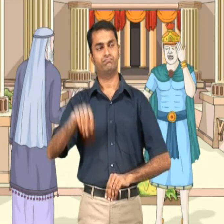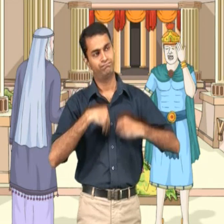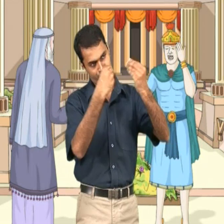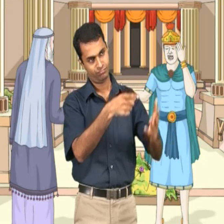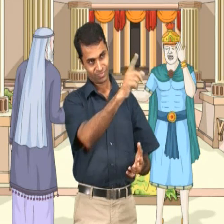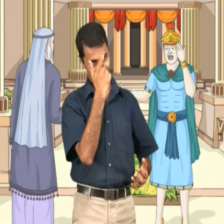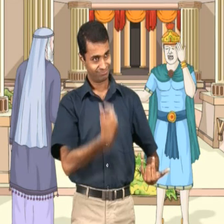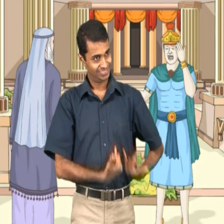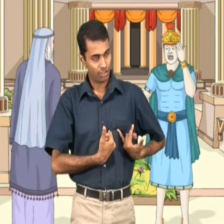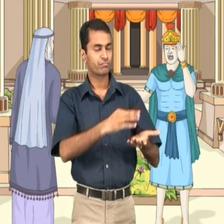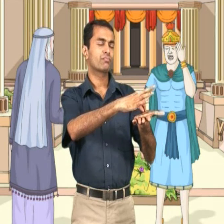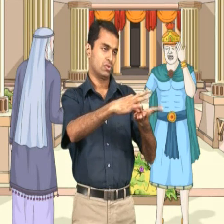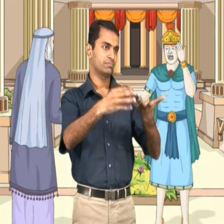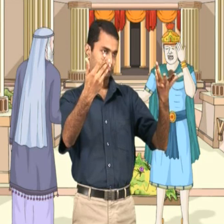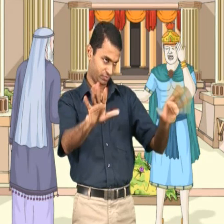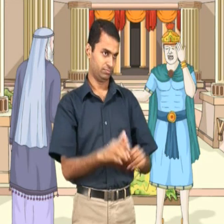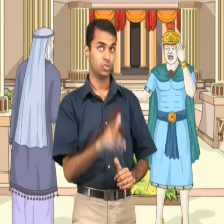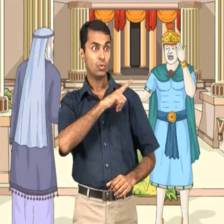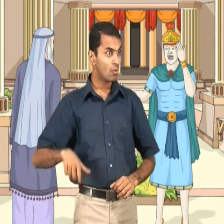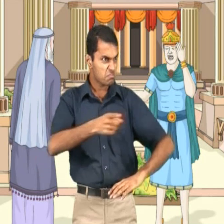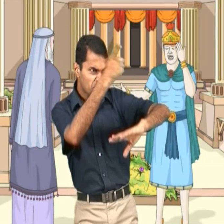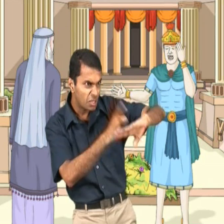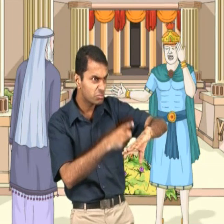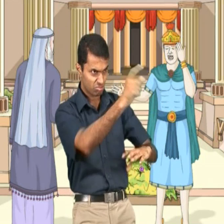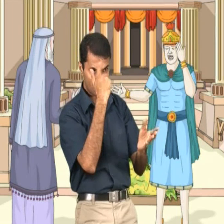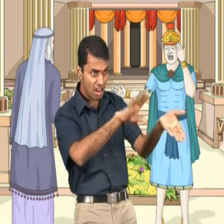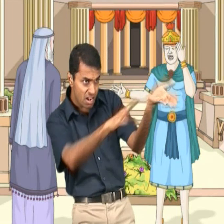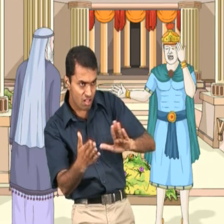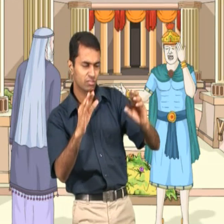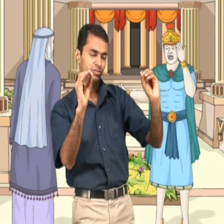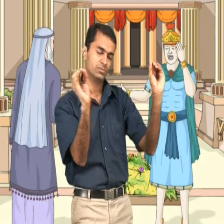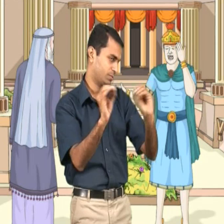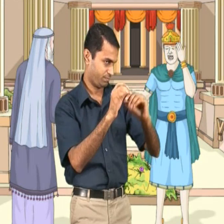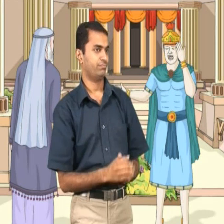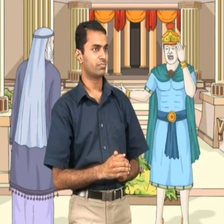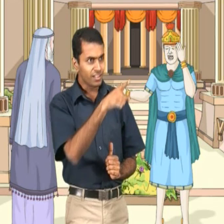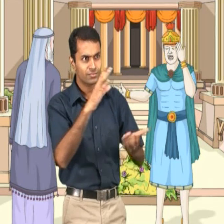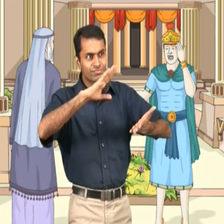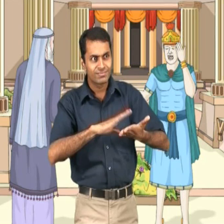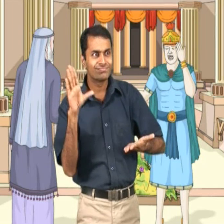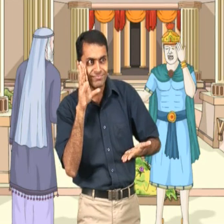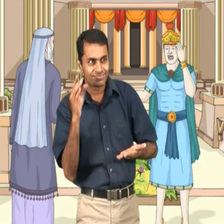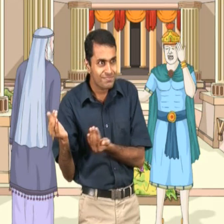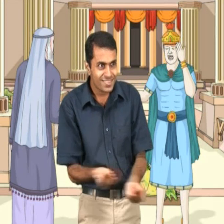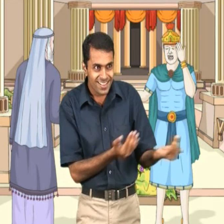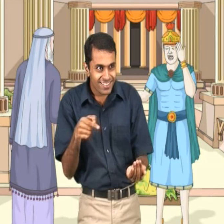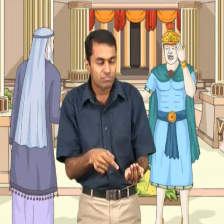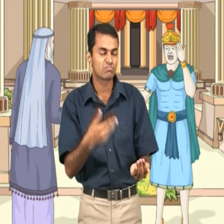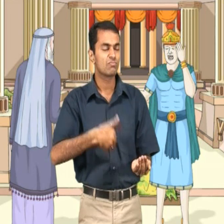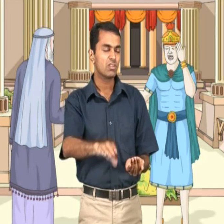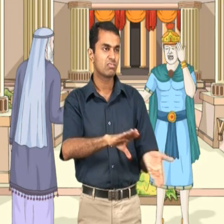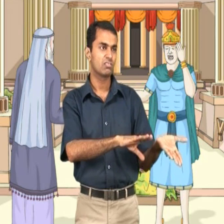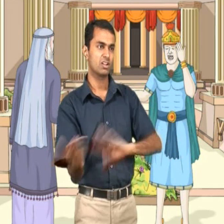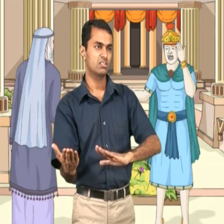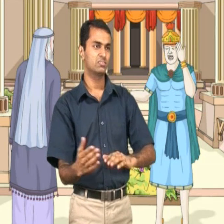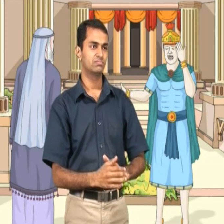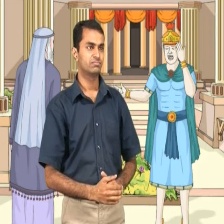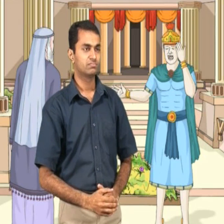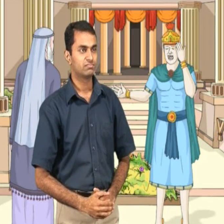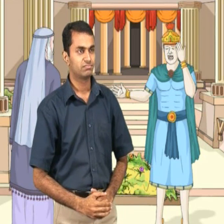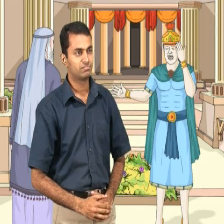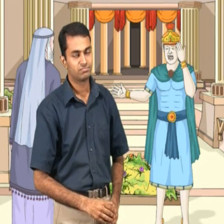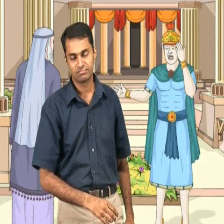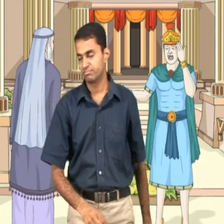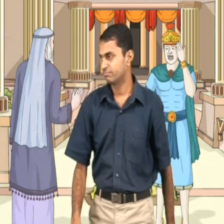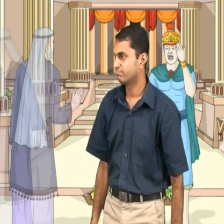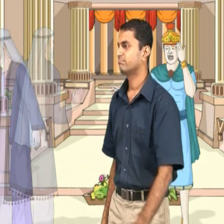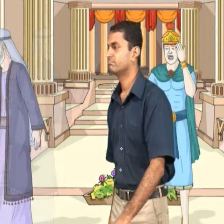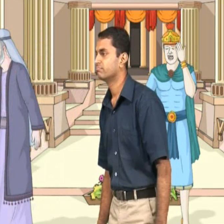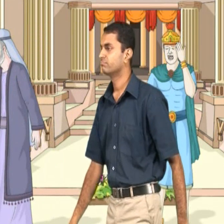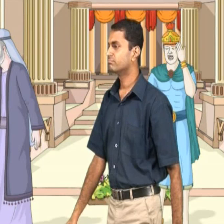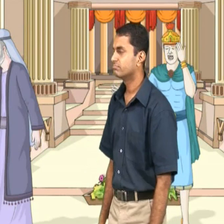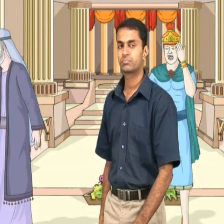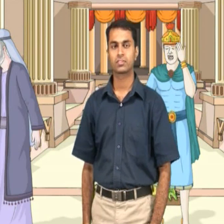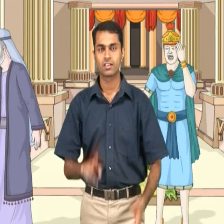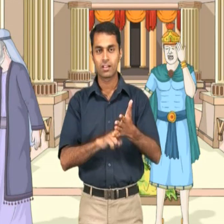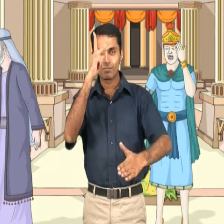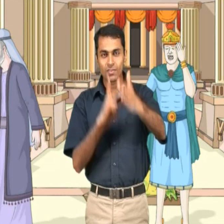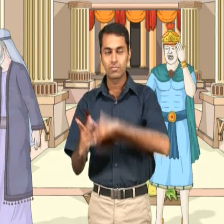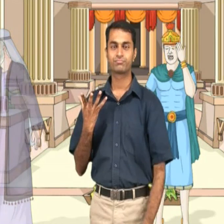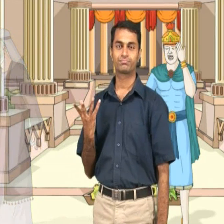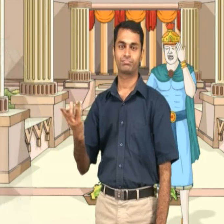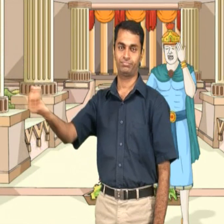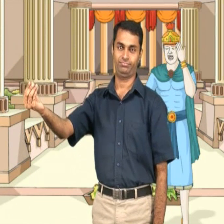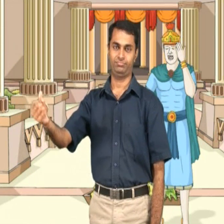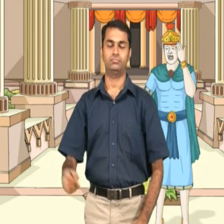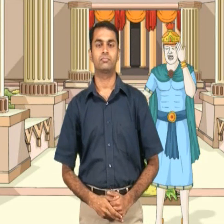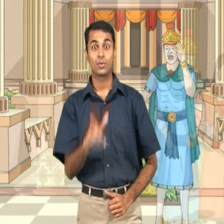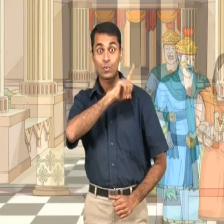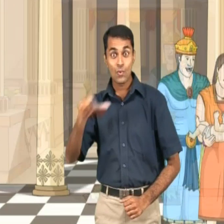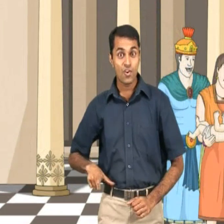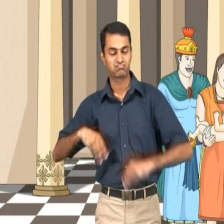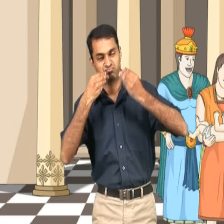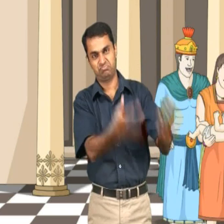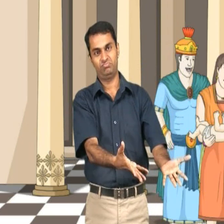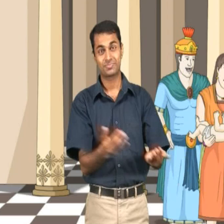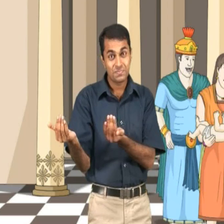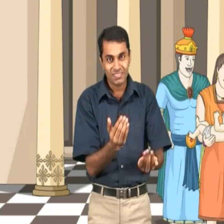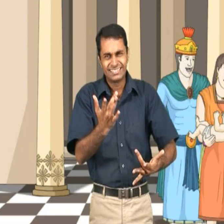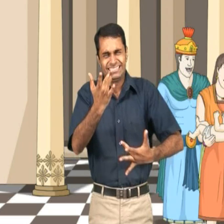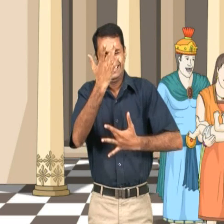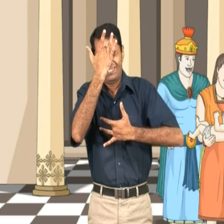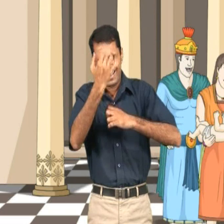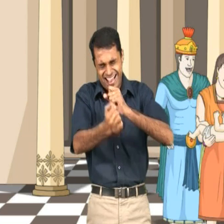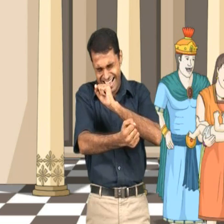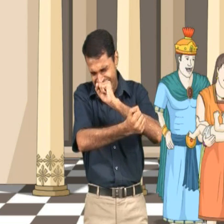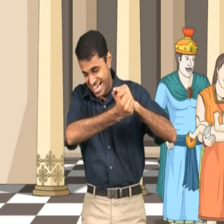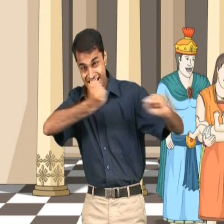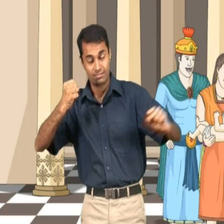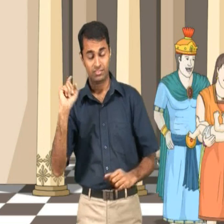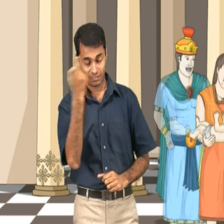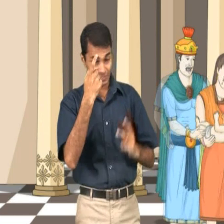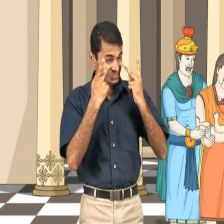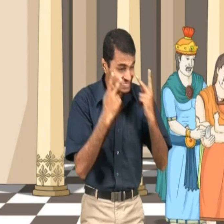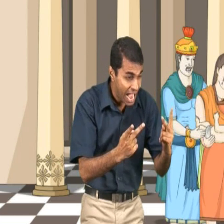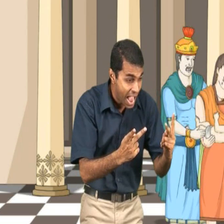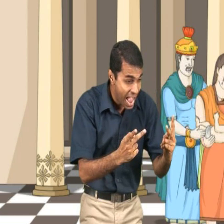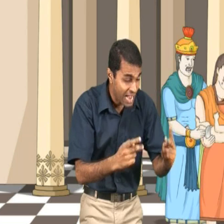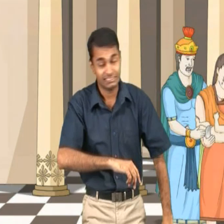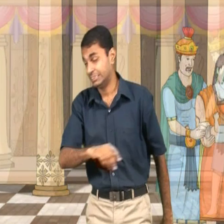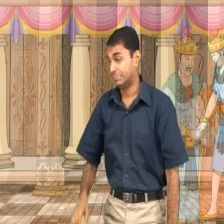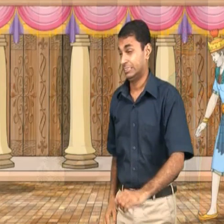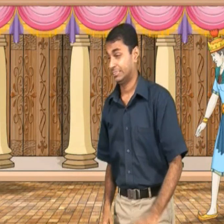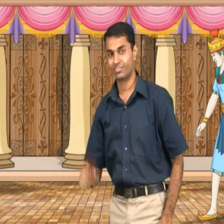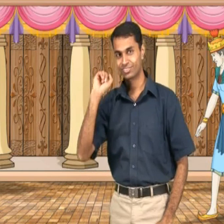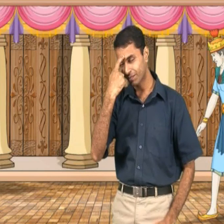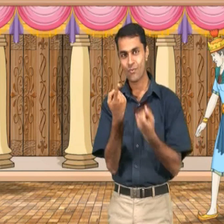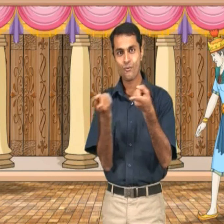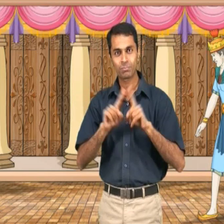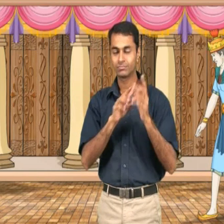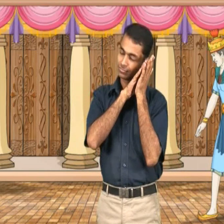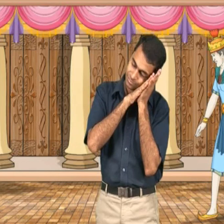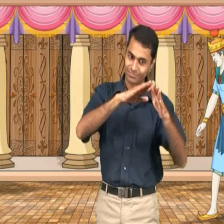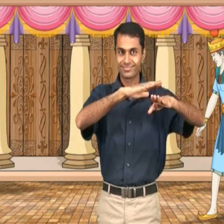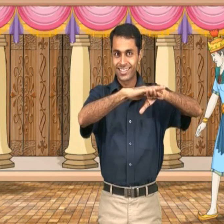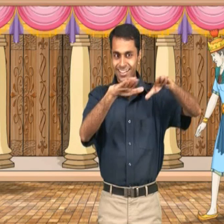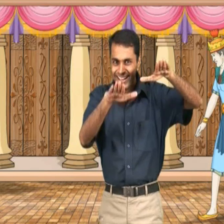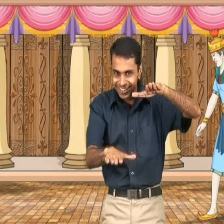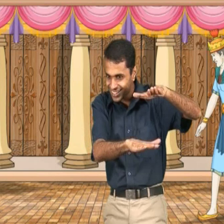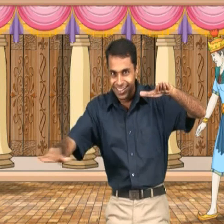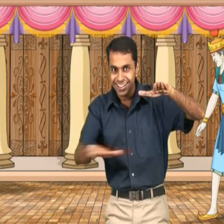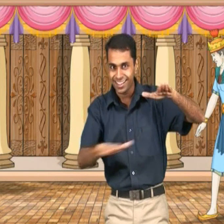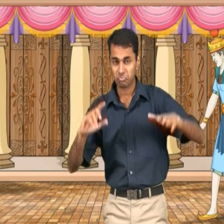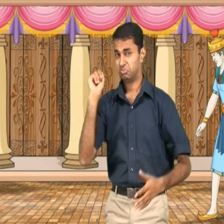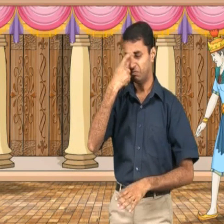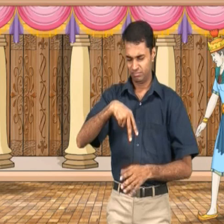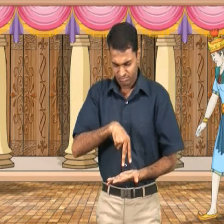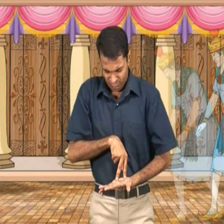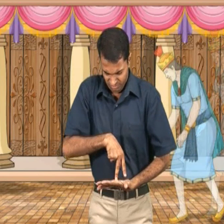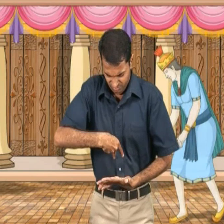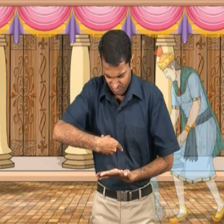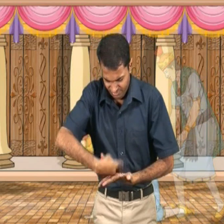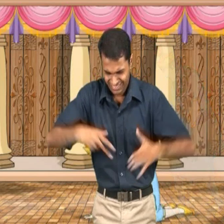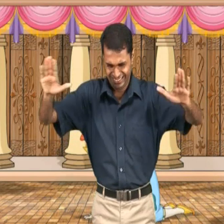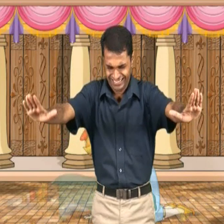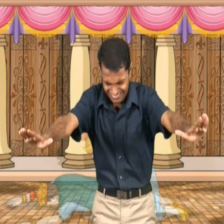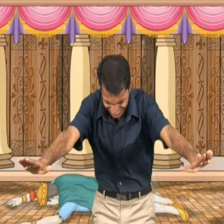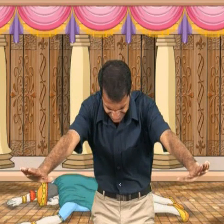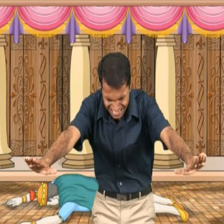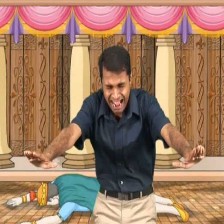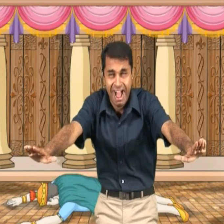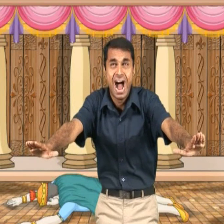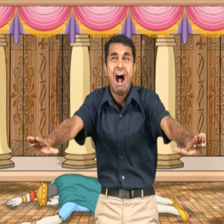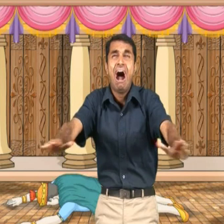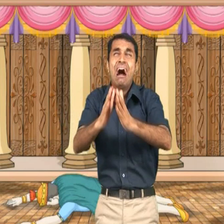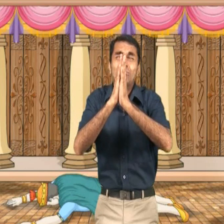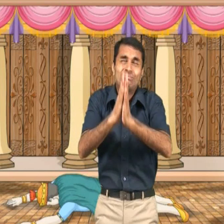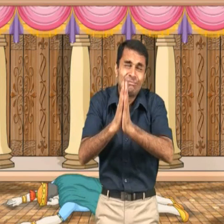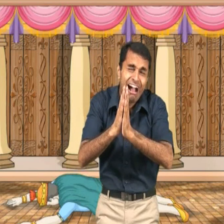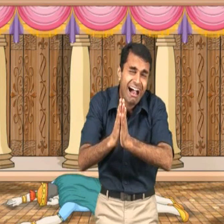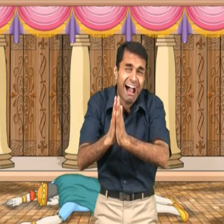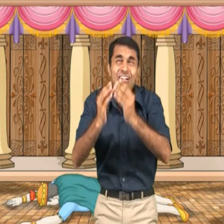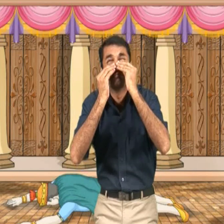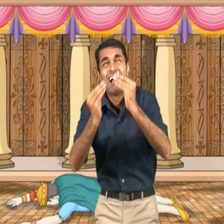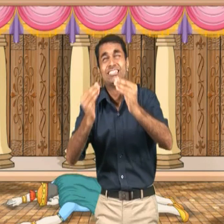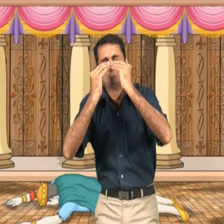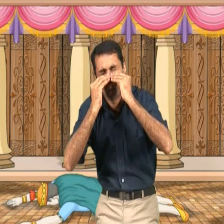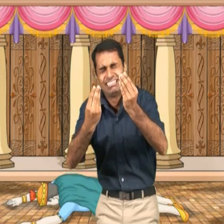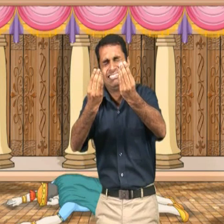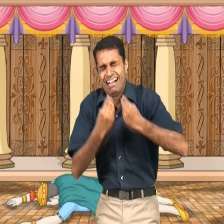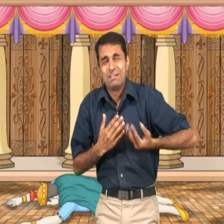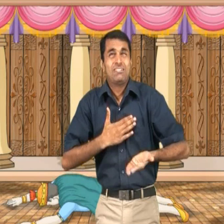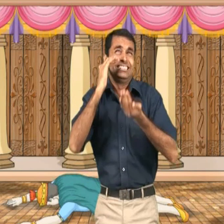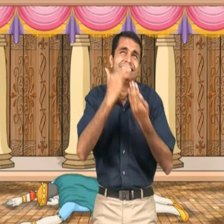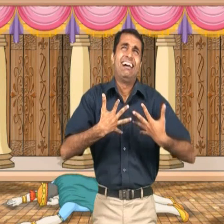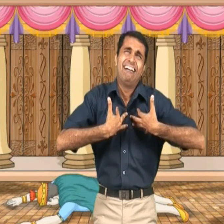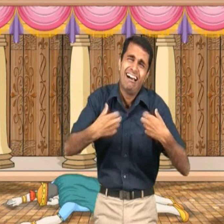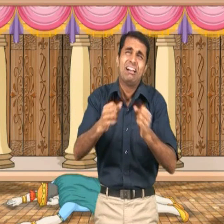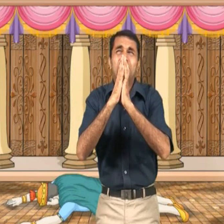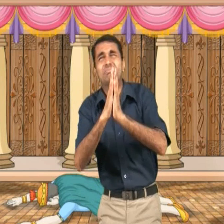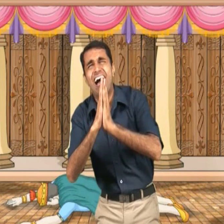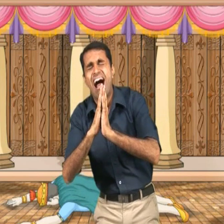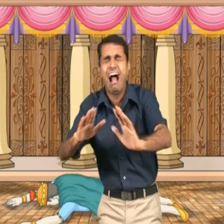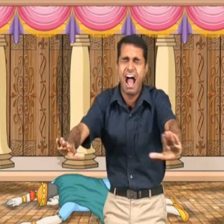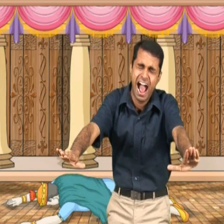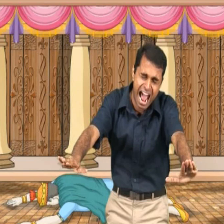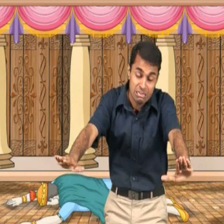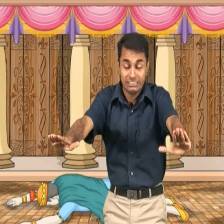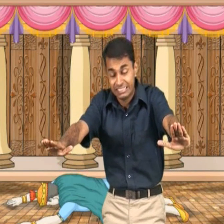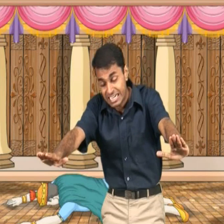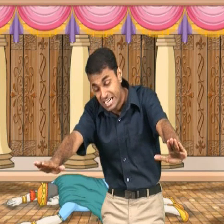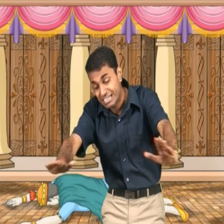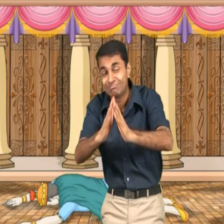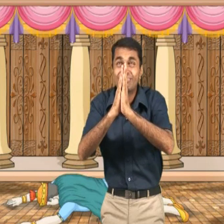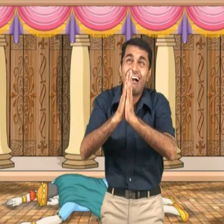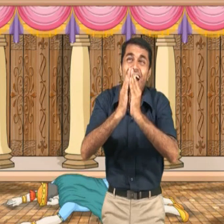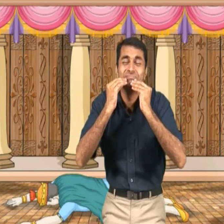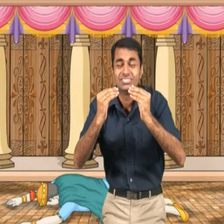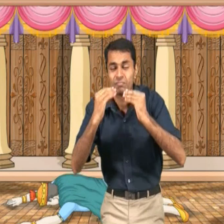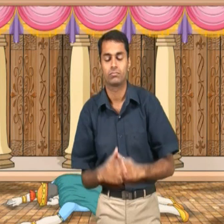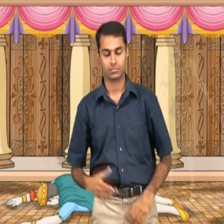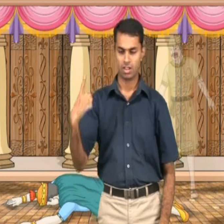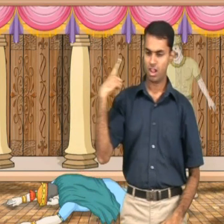Nevertheless, because by this deed you have shown utter contempt for the word of the LORD, the son born to you will surely die.” After Nathan had gone home, the LORD struck the child that Uriah’s wife had borne to David, and he became ill.